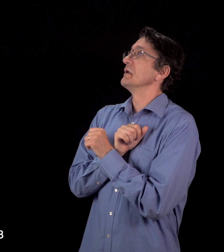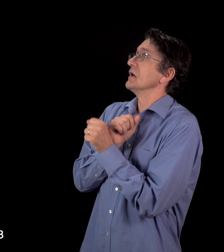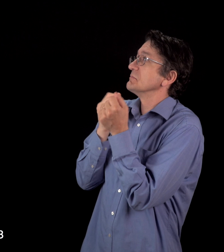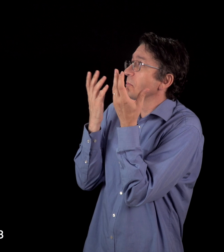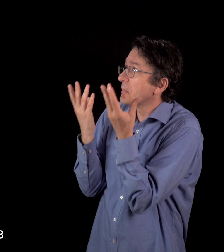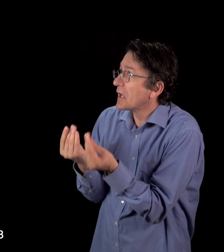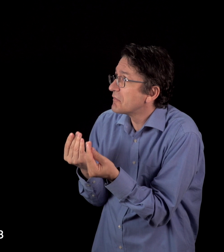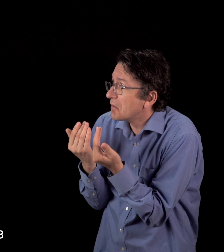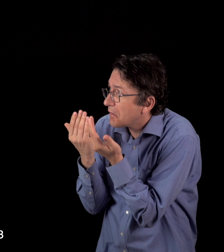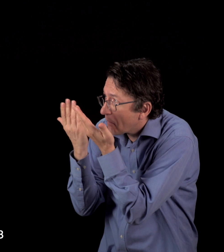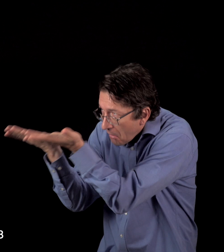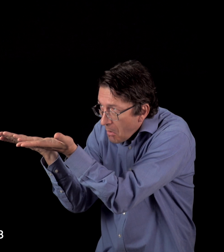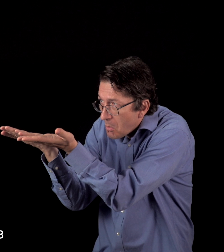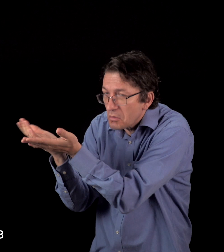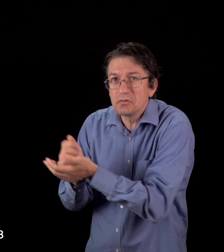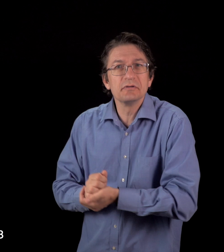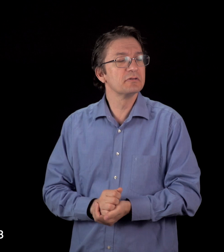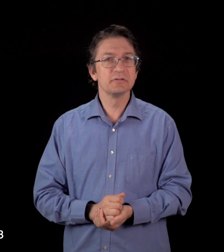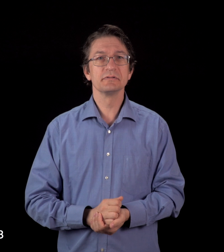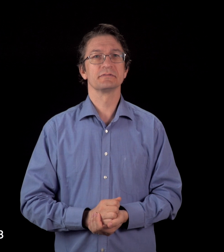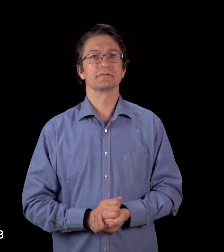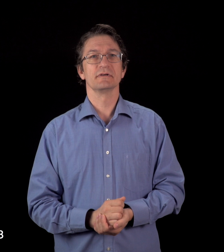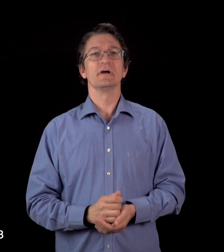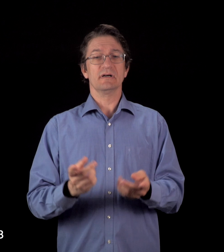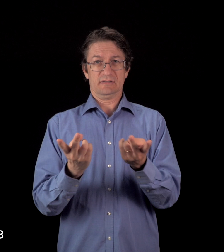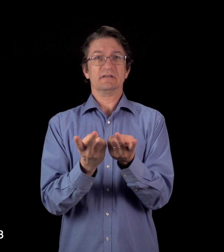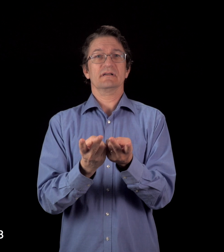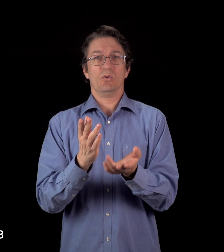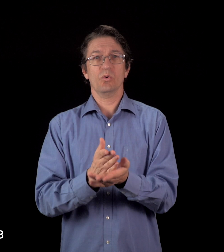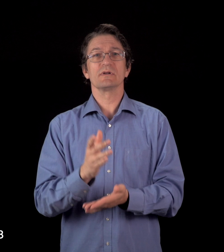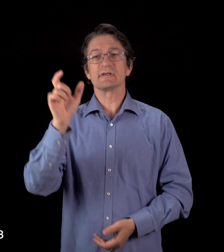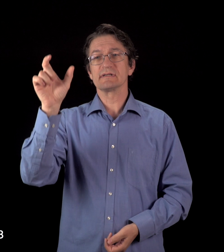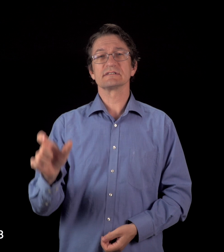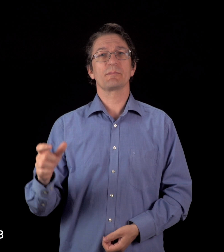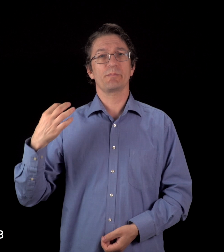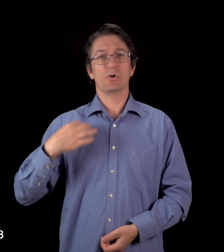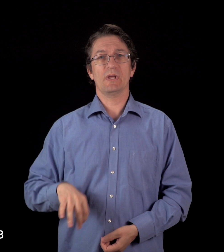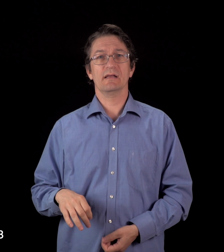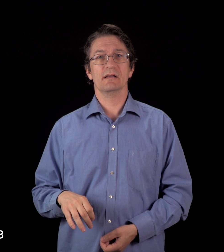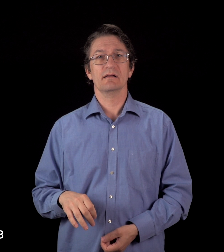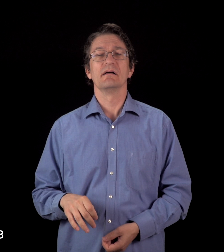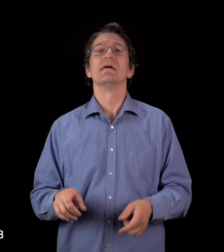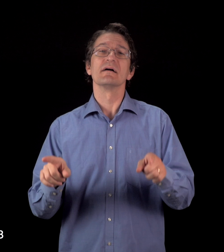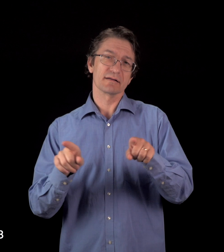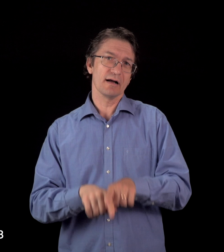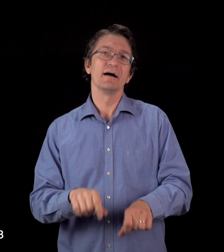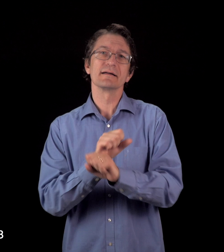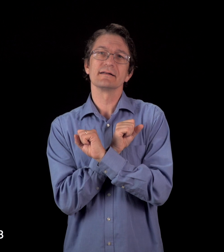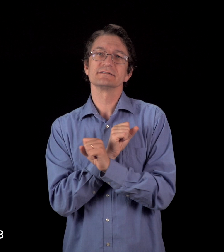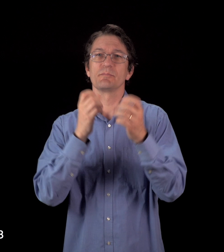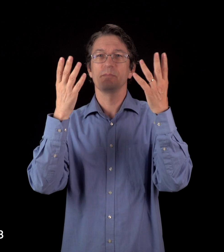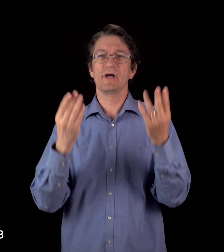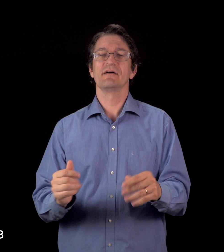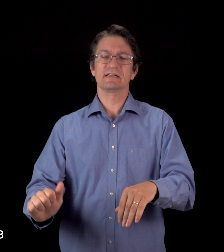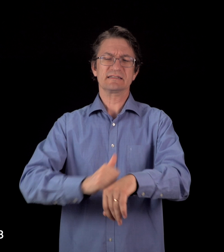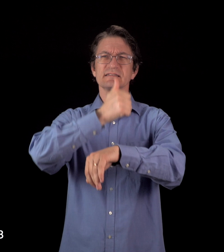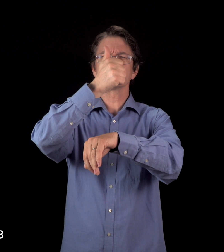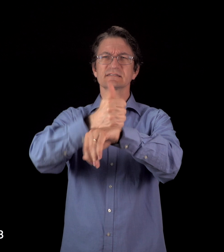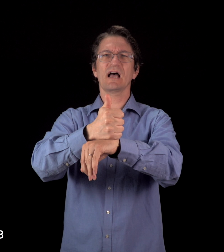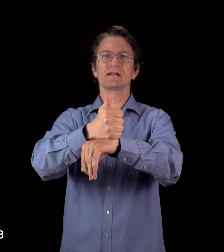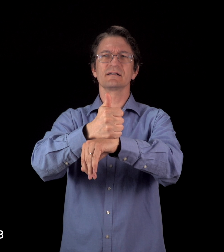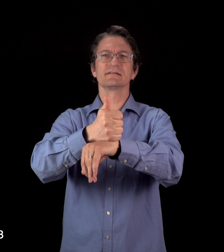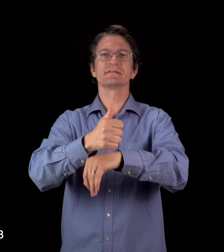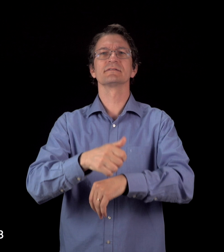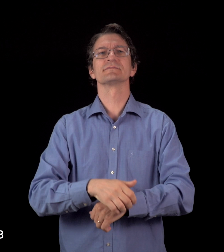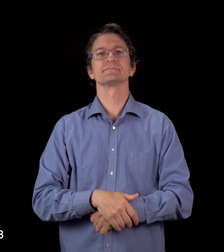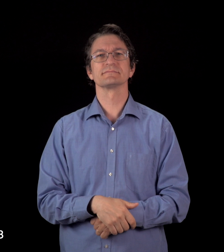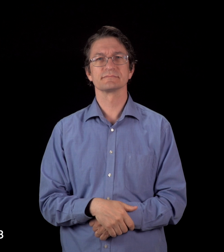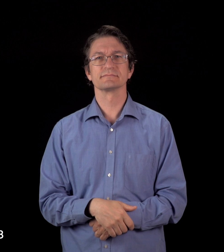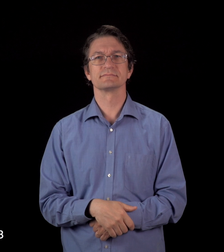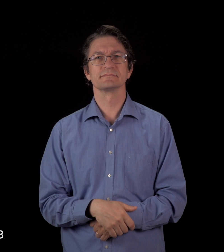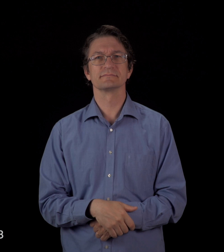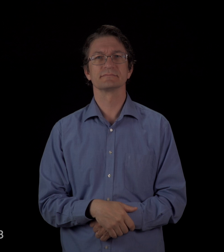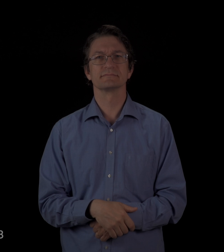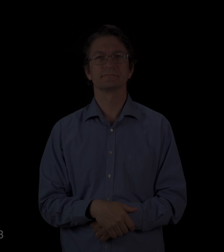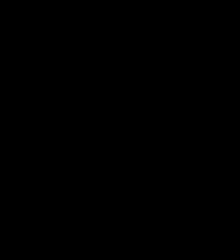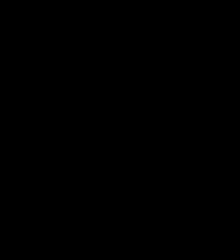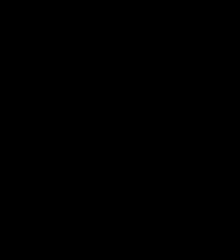Therefore, the Son of Man is Lord even of the Sabbath.”